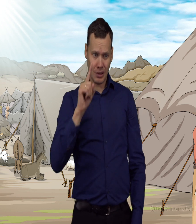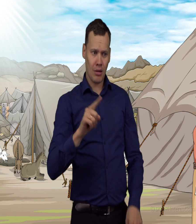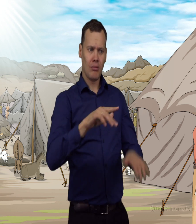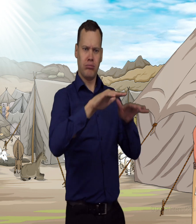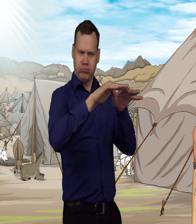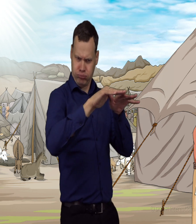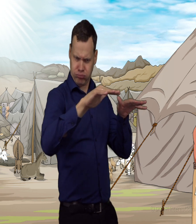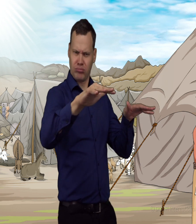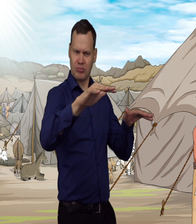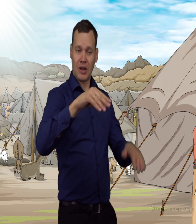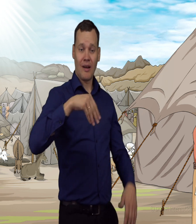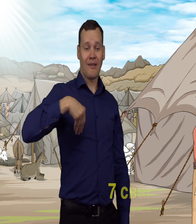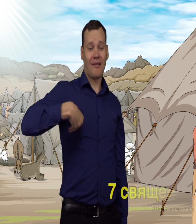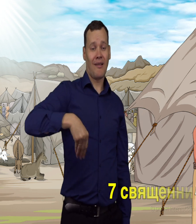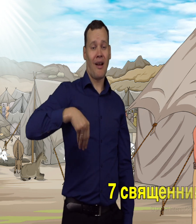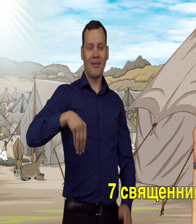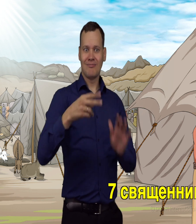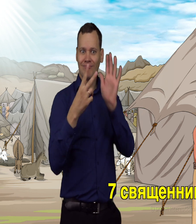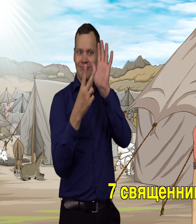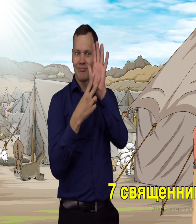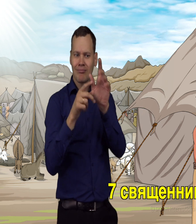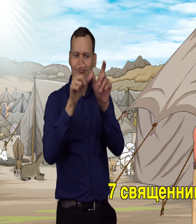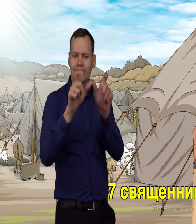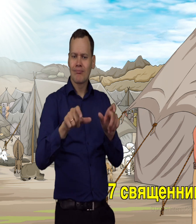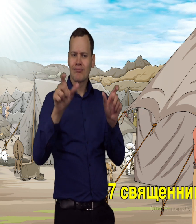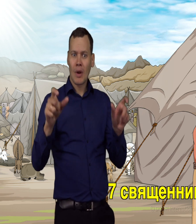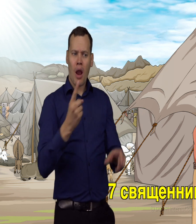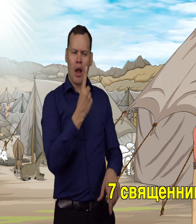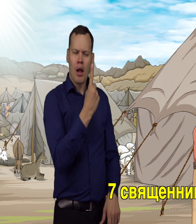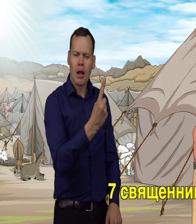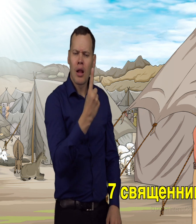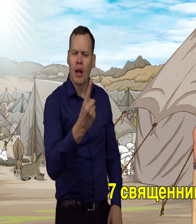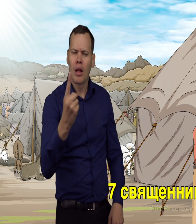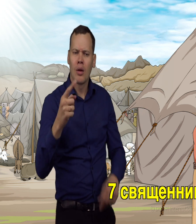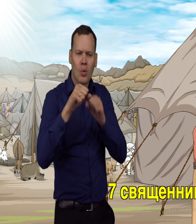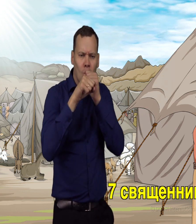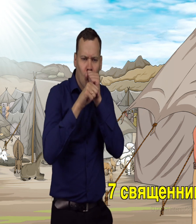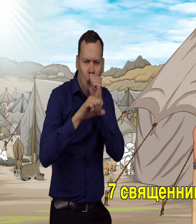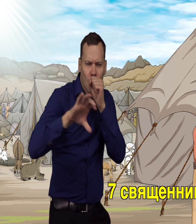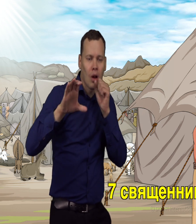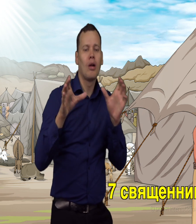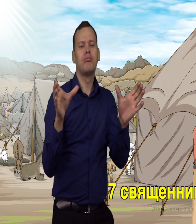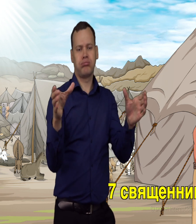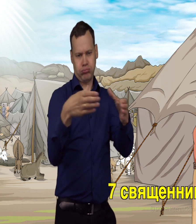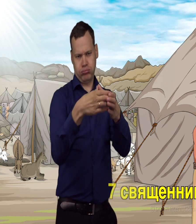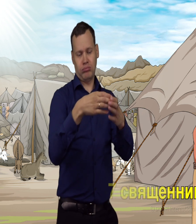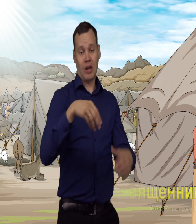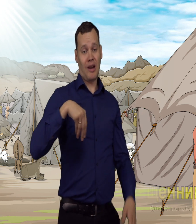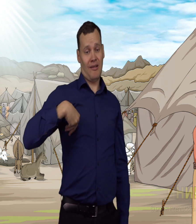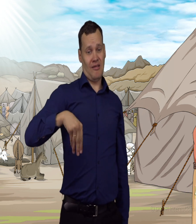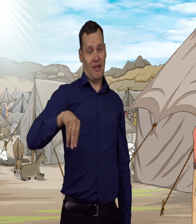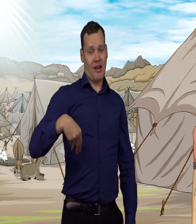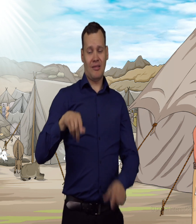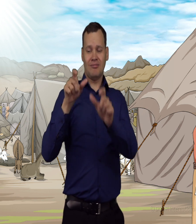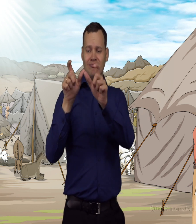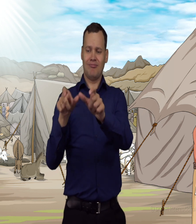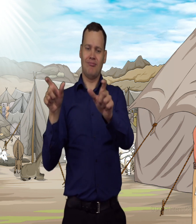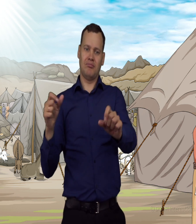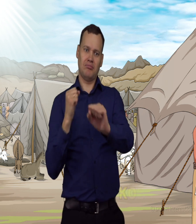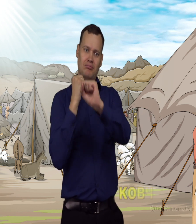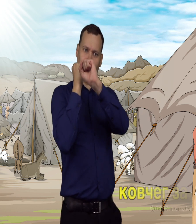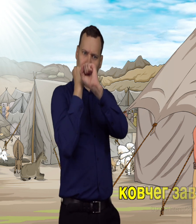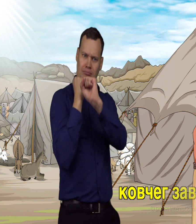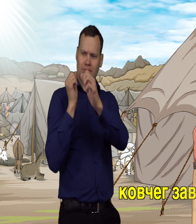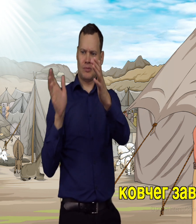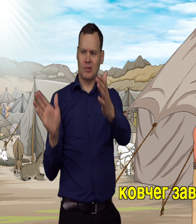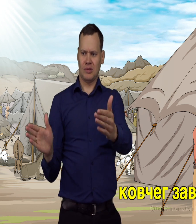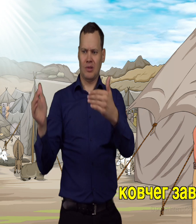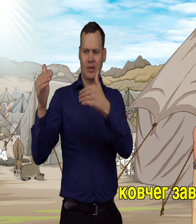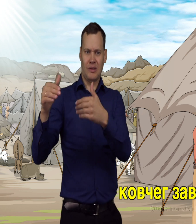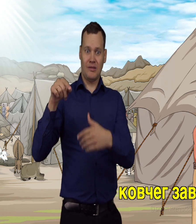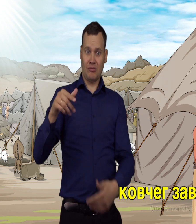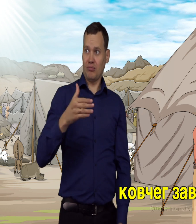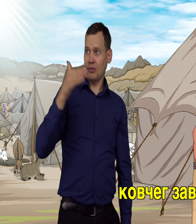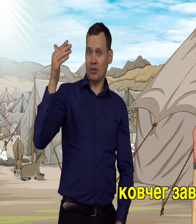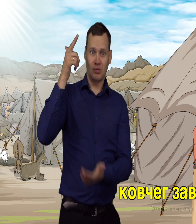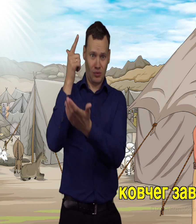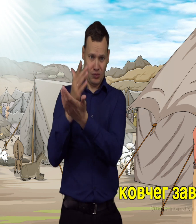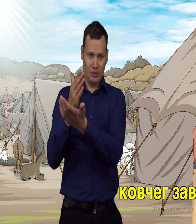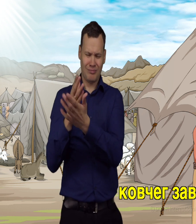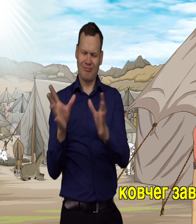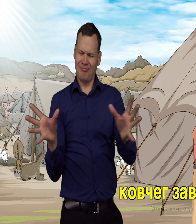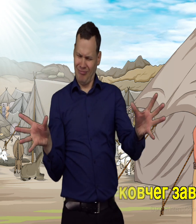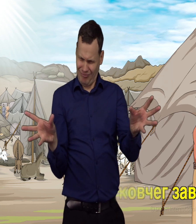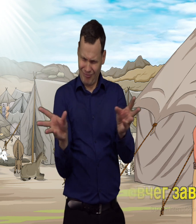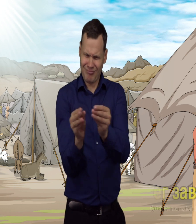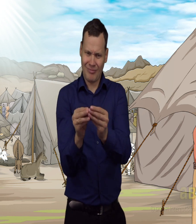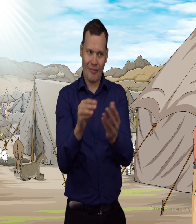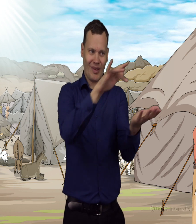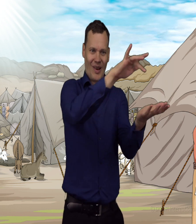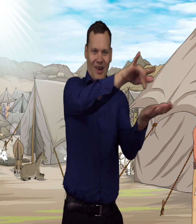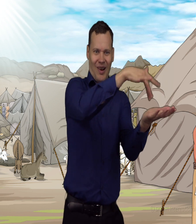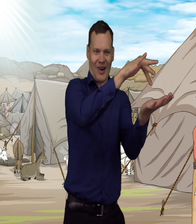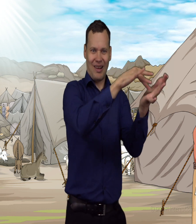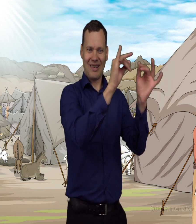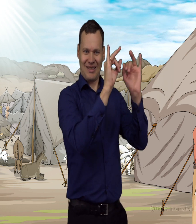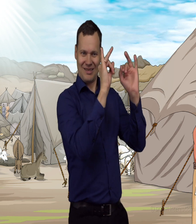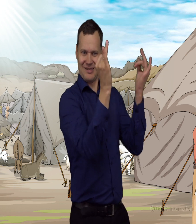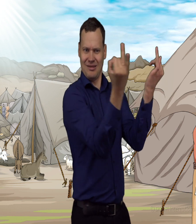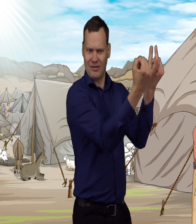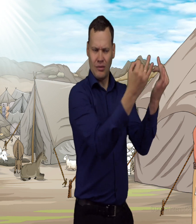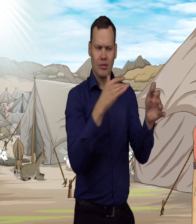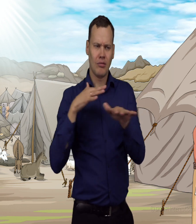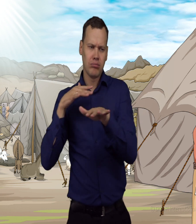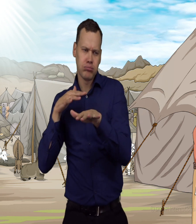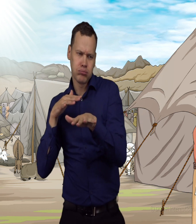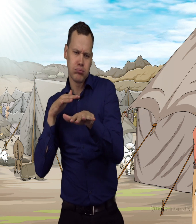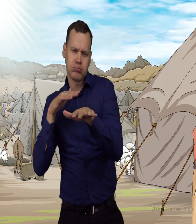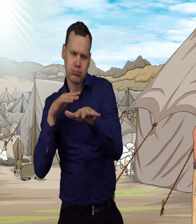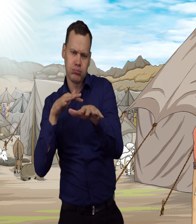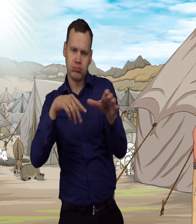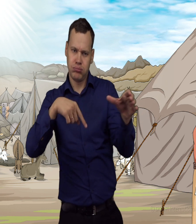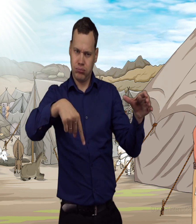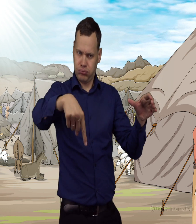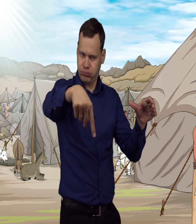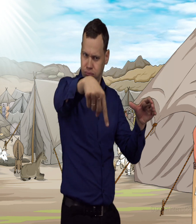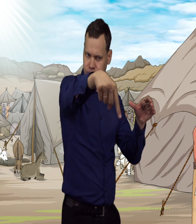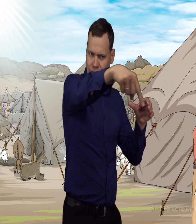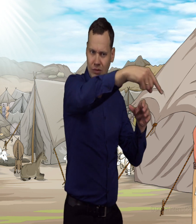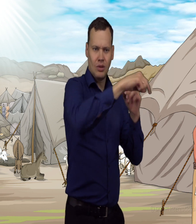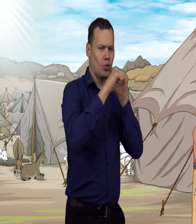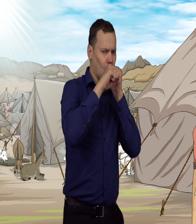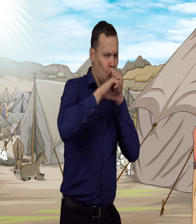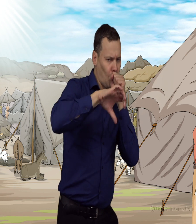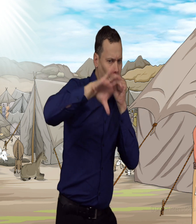Have seven priests carry seven rams’ horns in front of the ark.